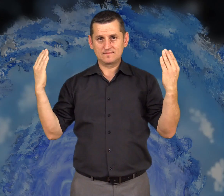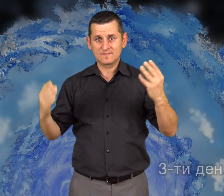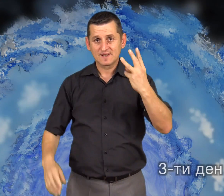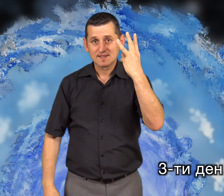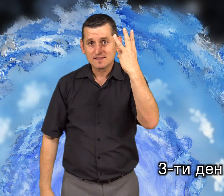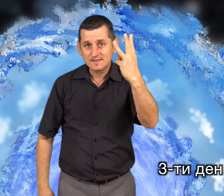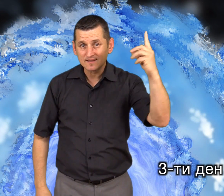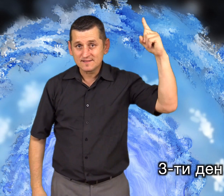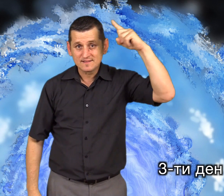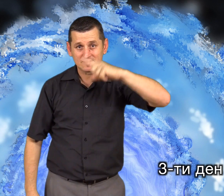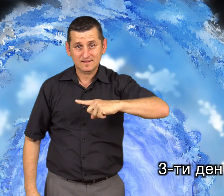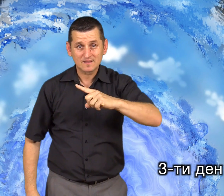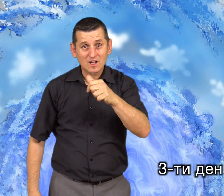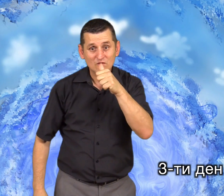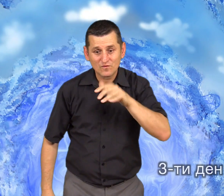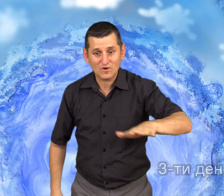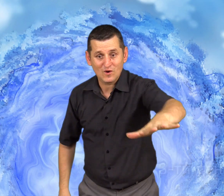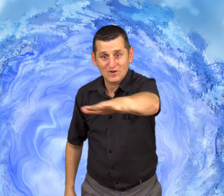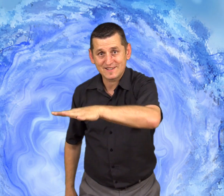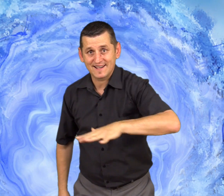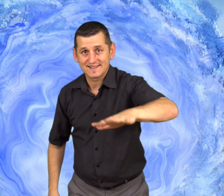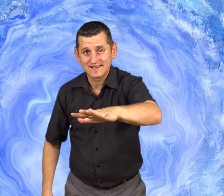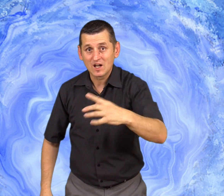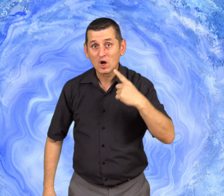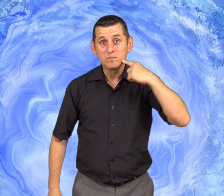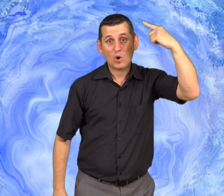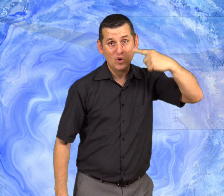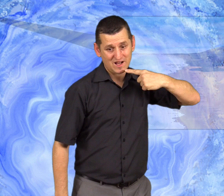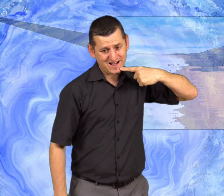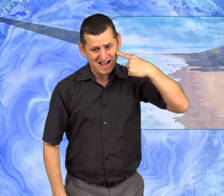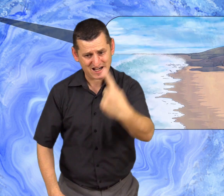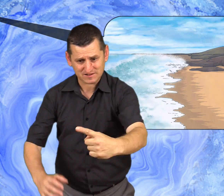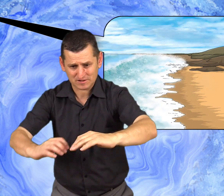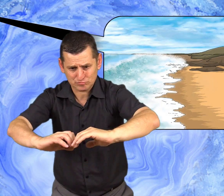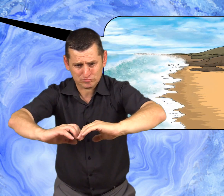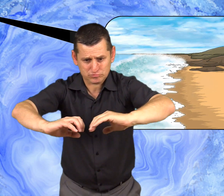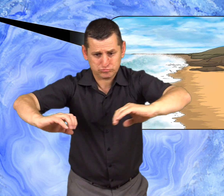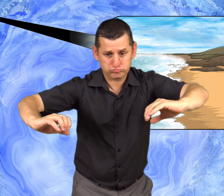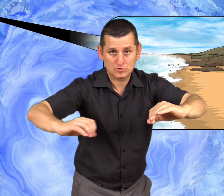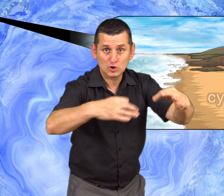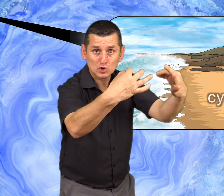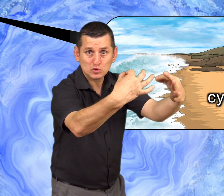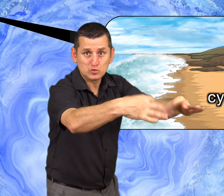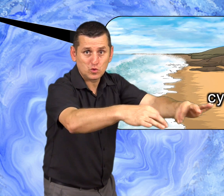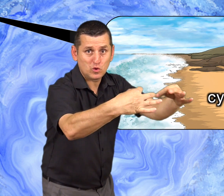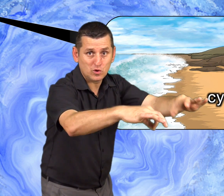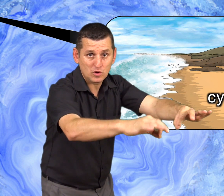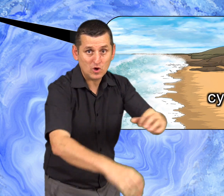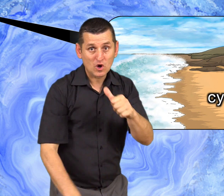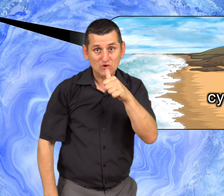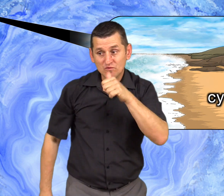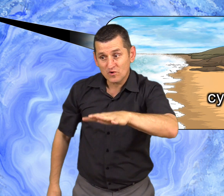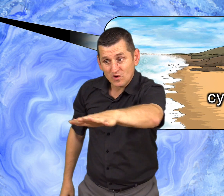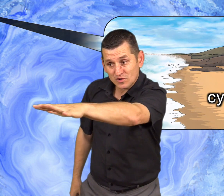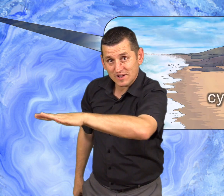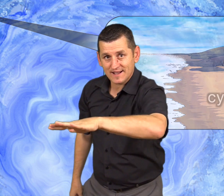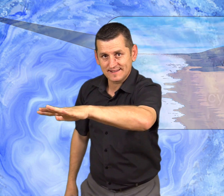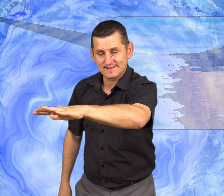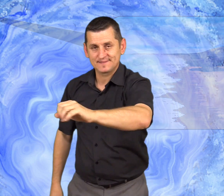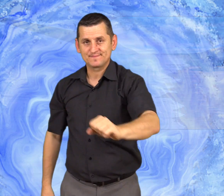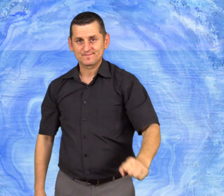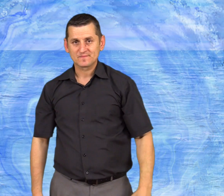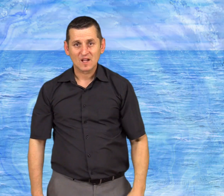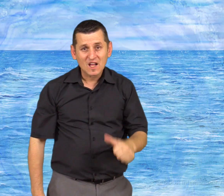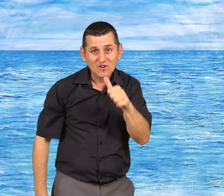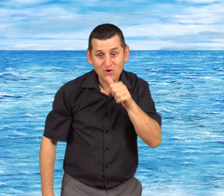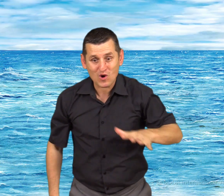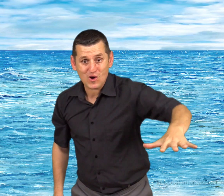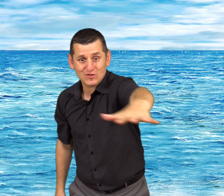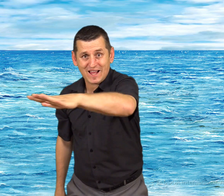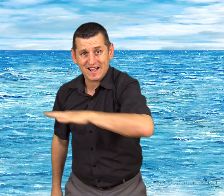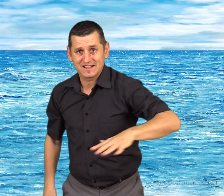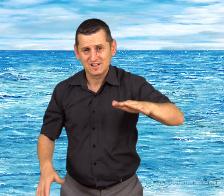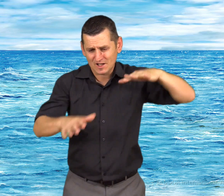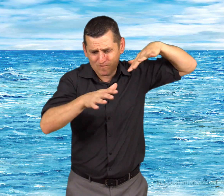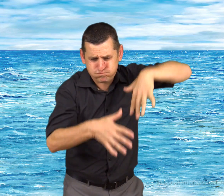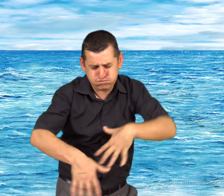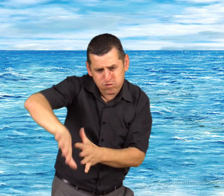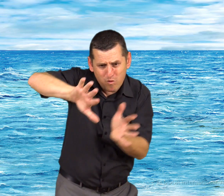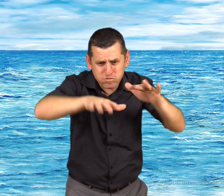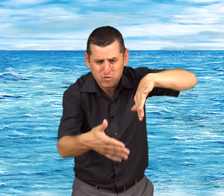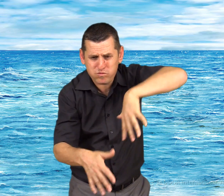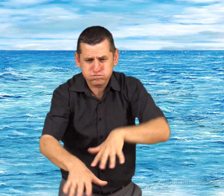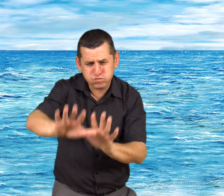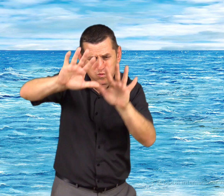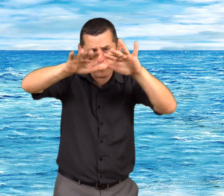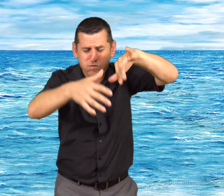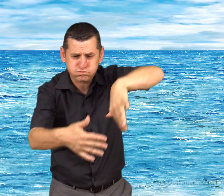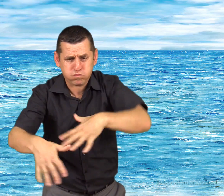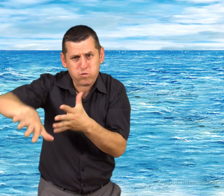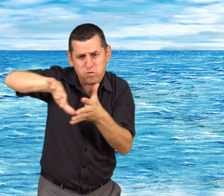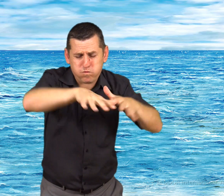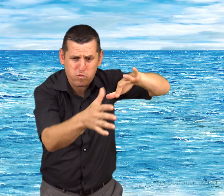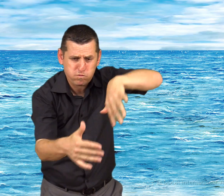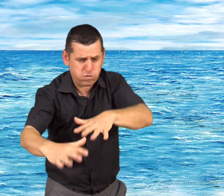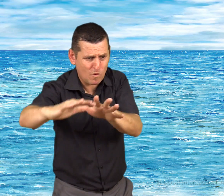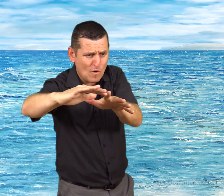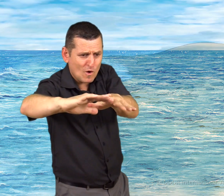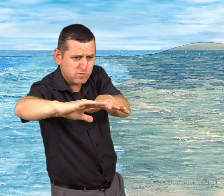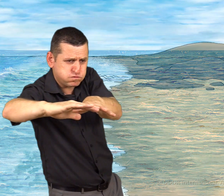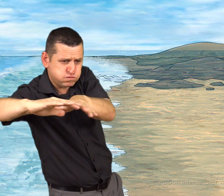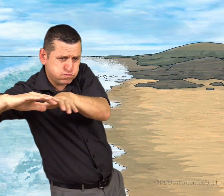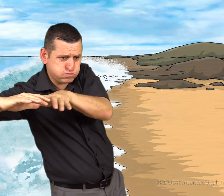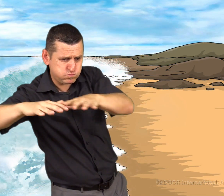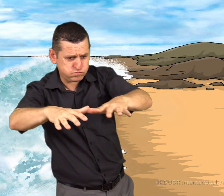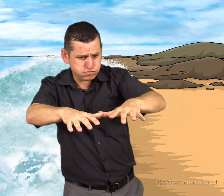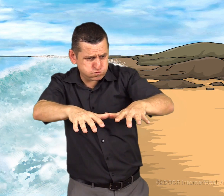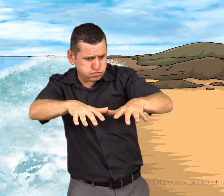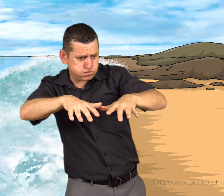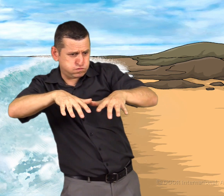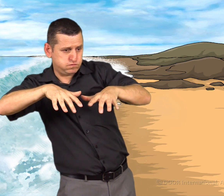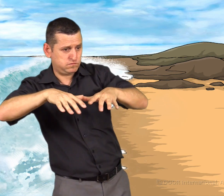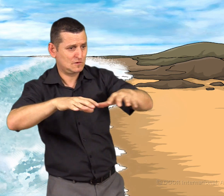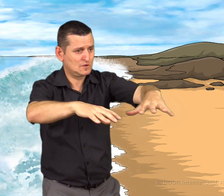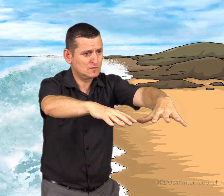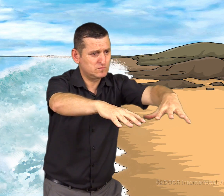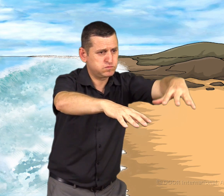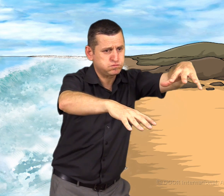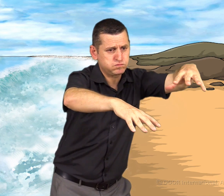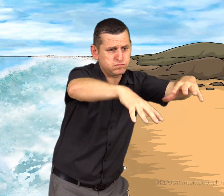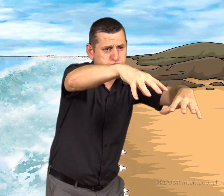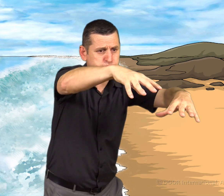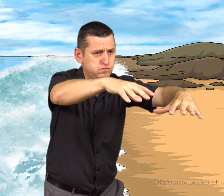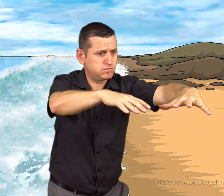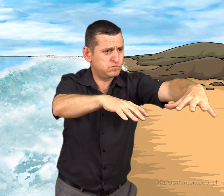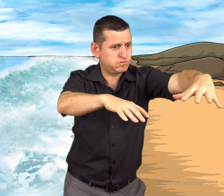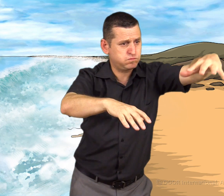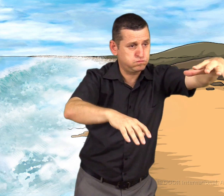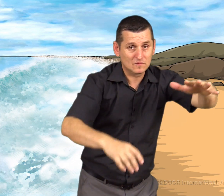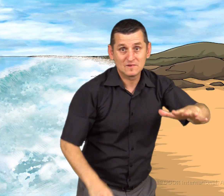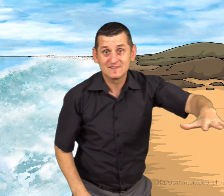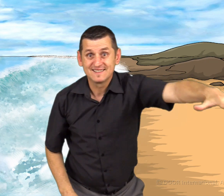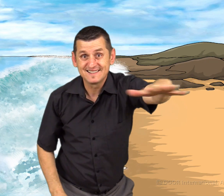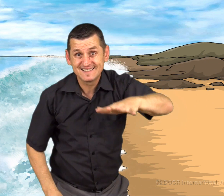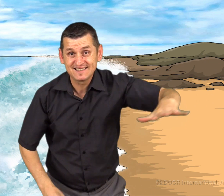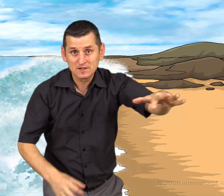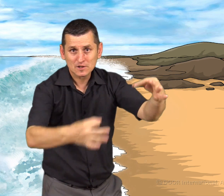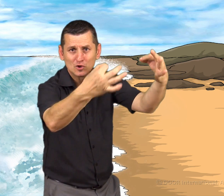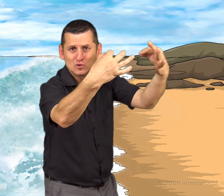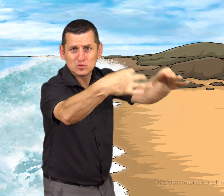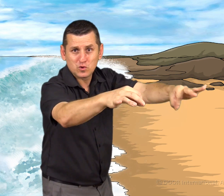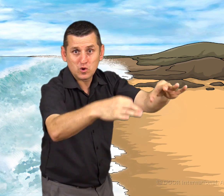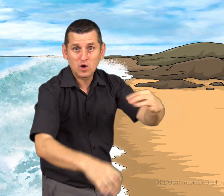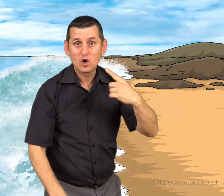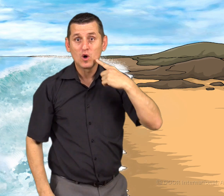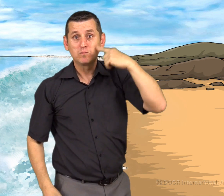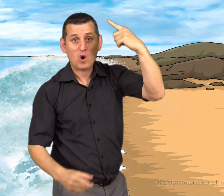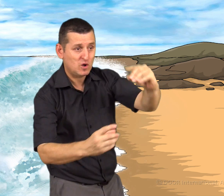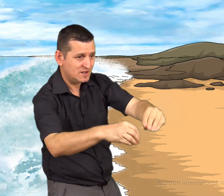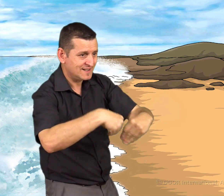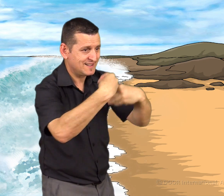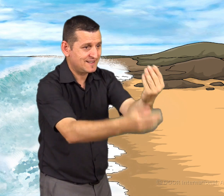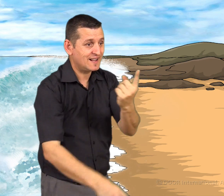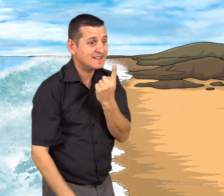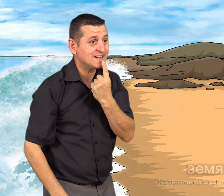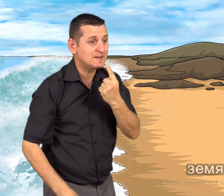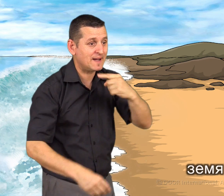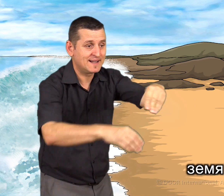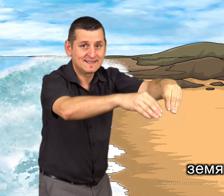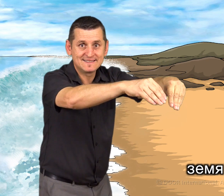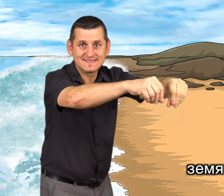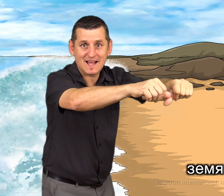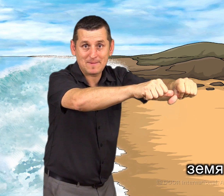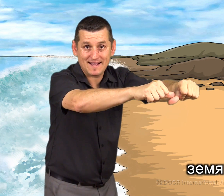And God said, “Let the waters under the sky be gathered into one place, so that the dry land may appear.” And it was so.